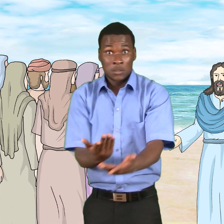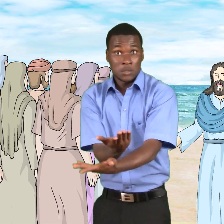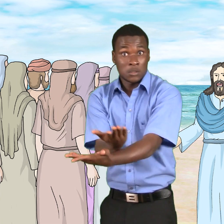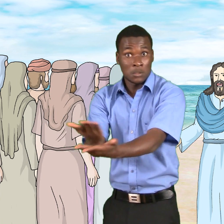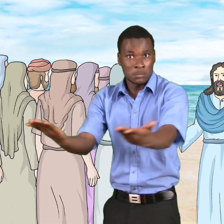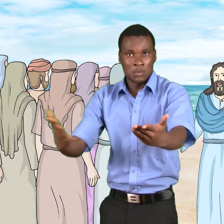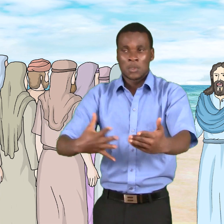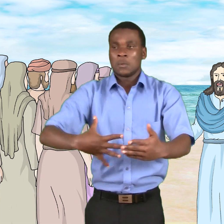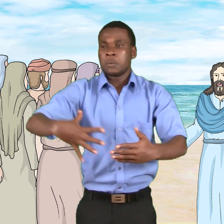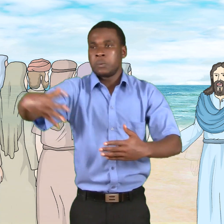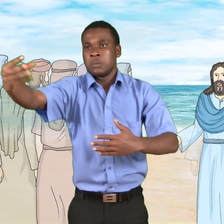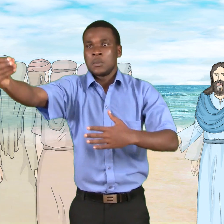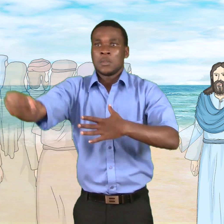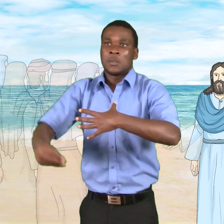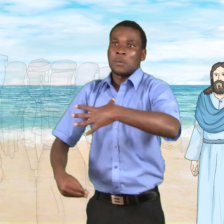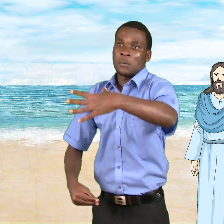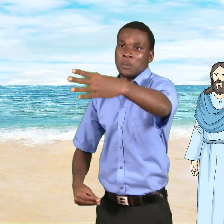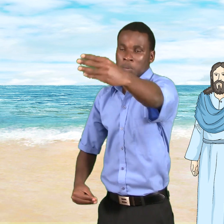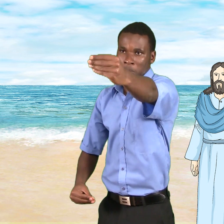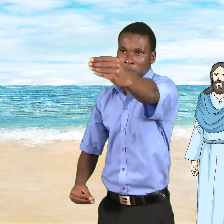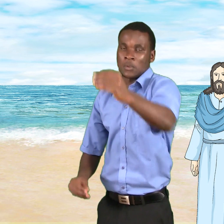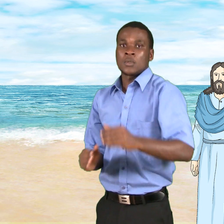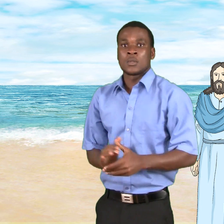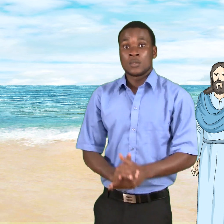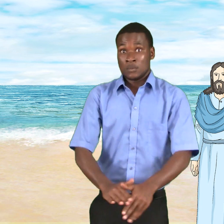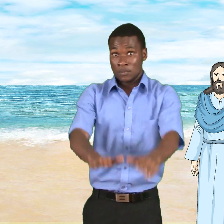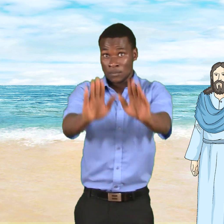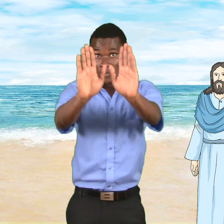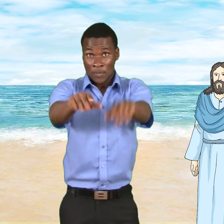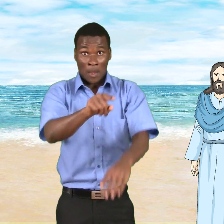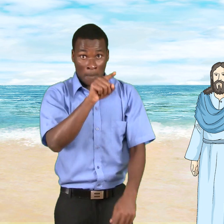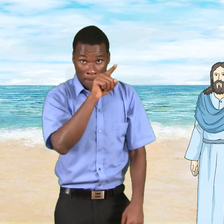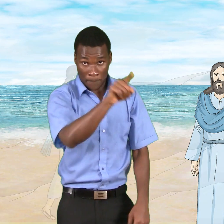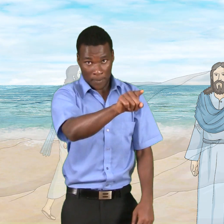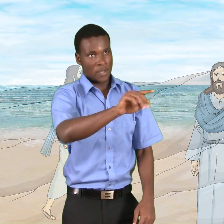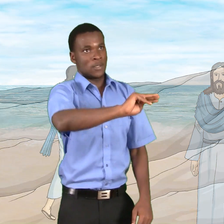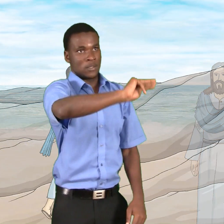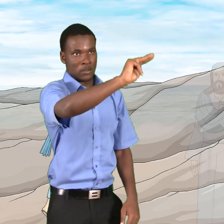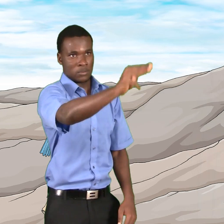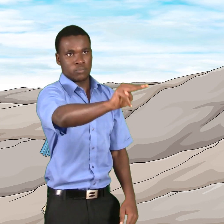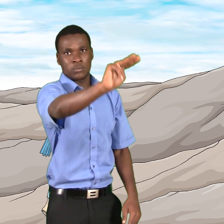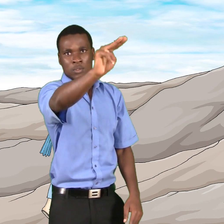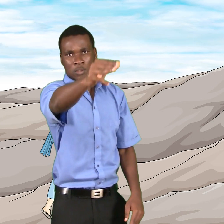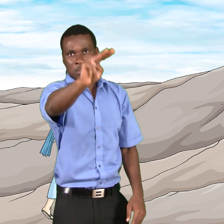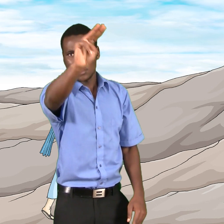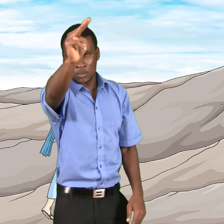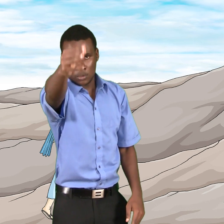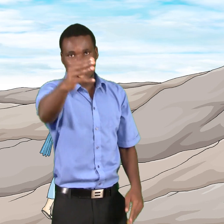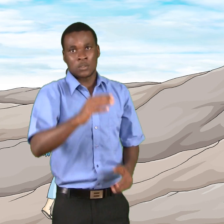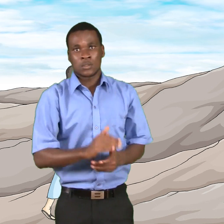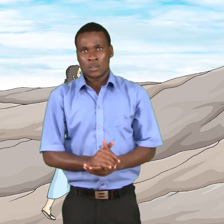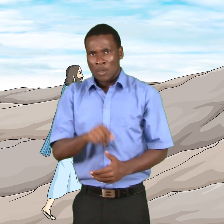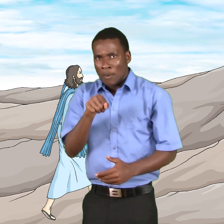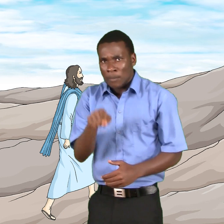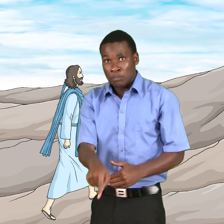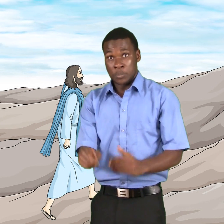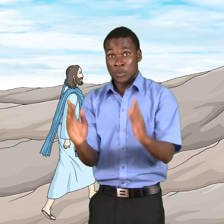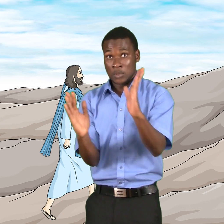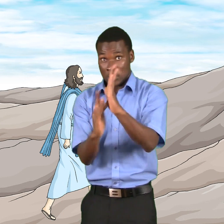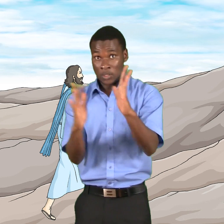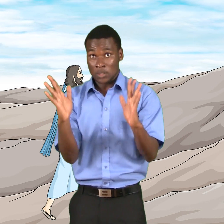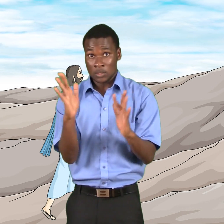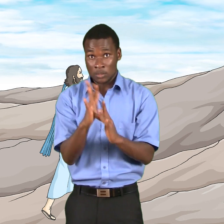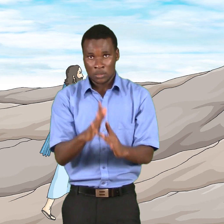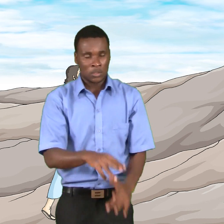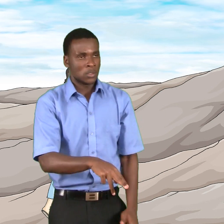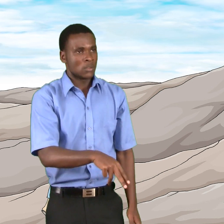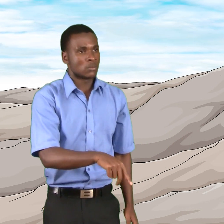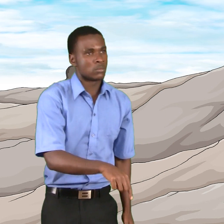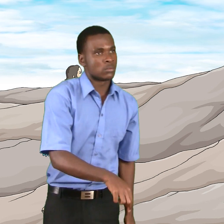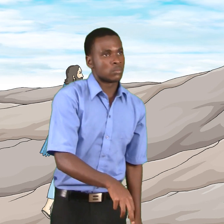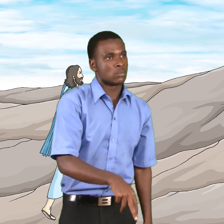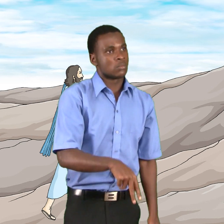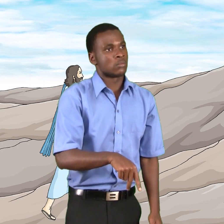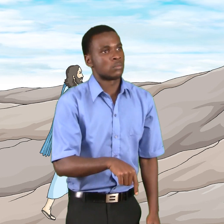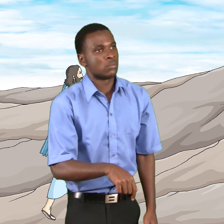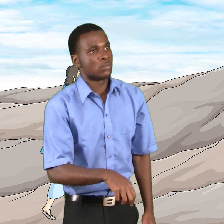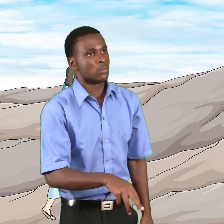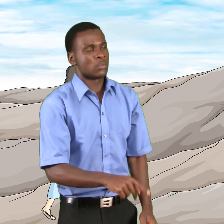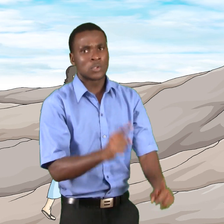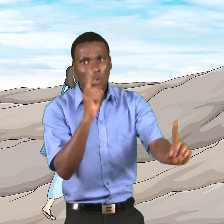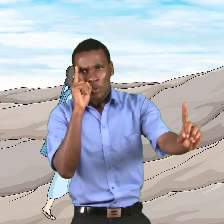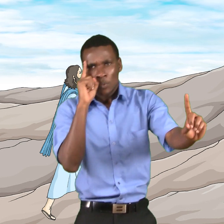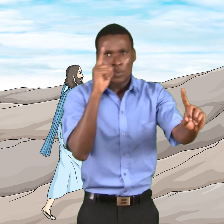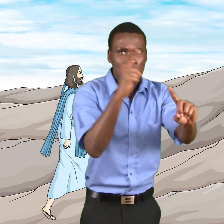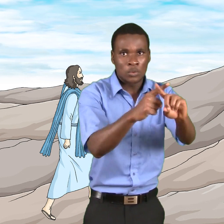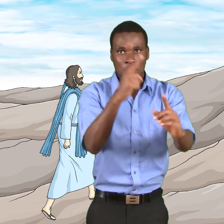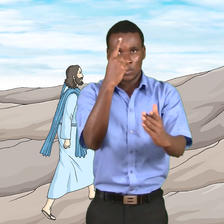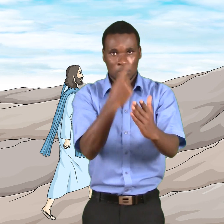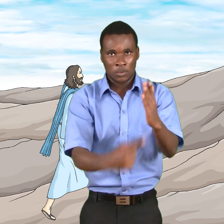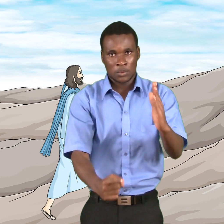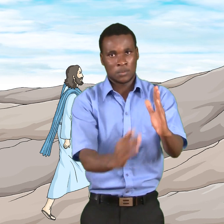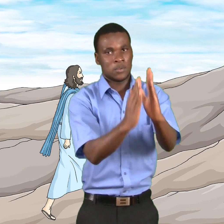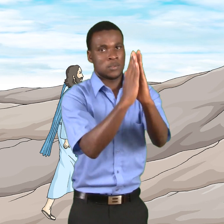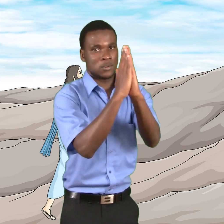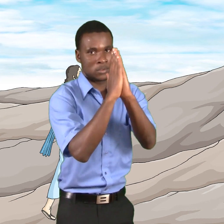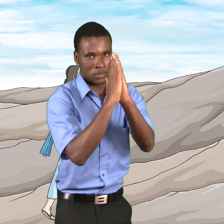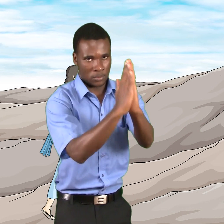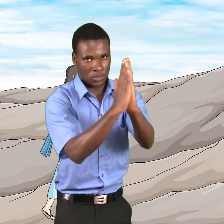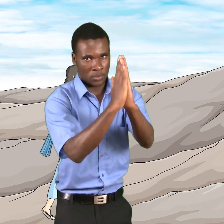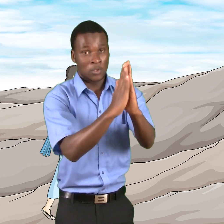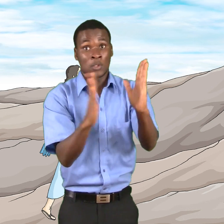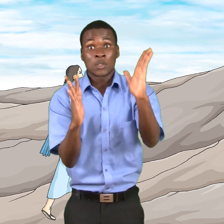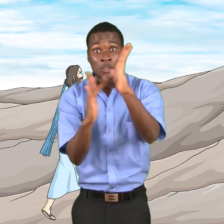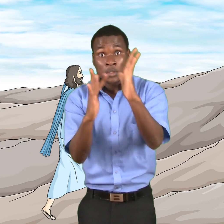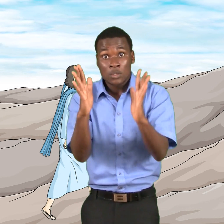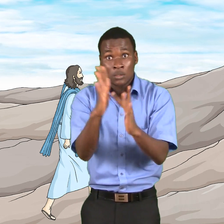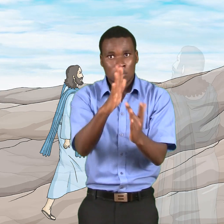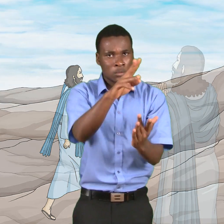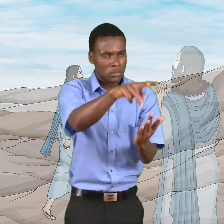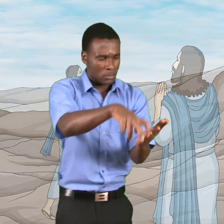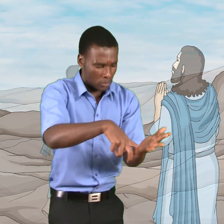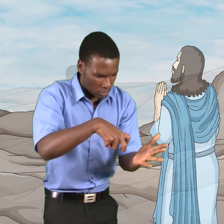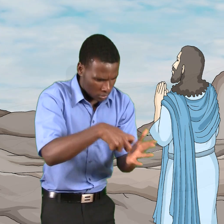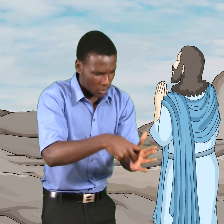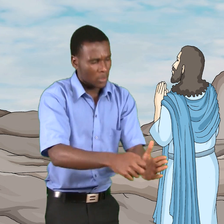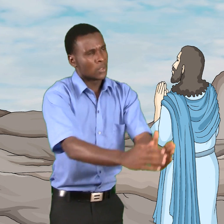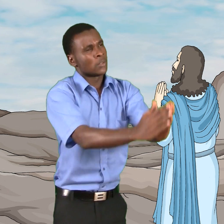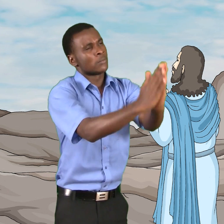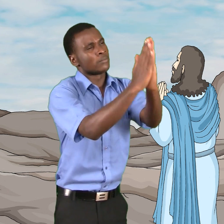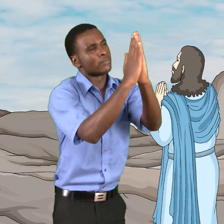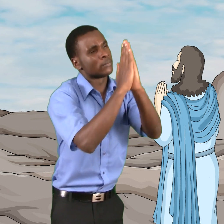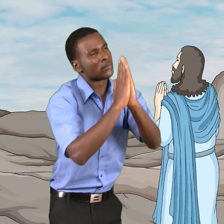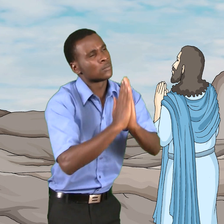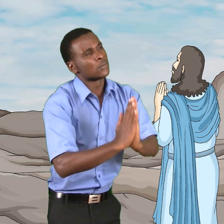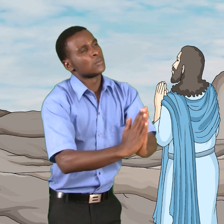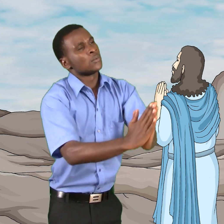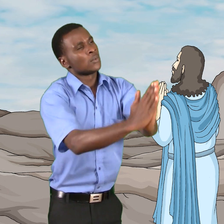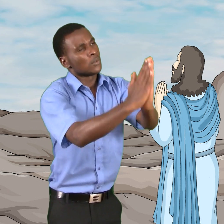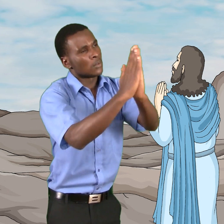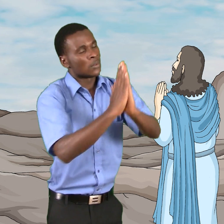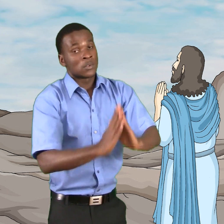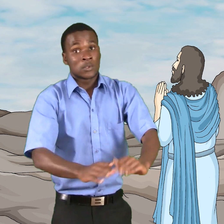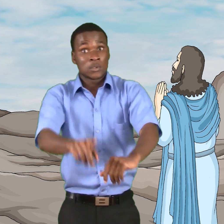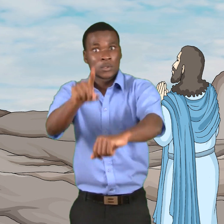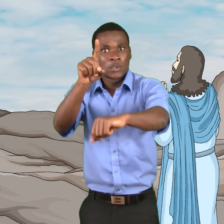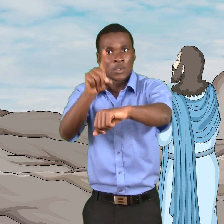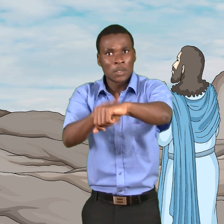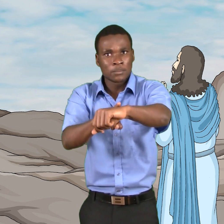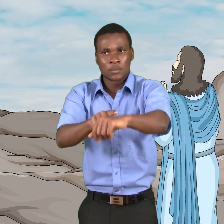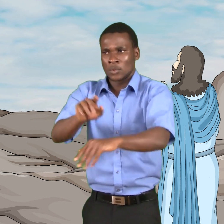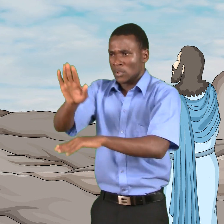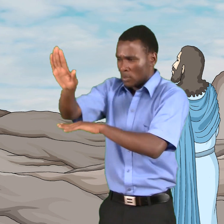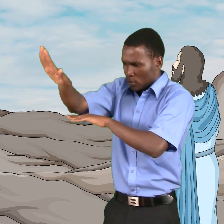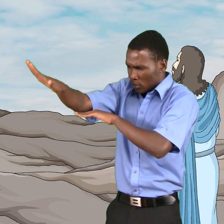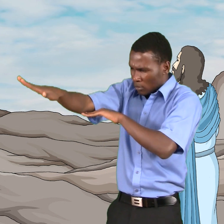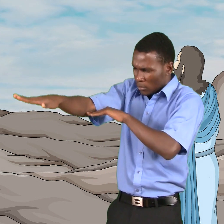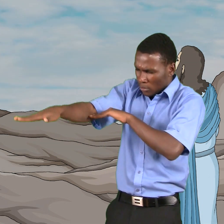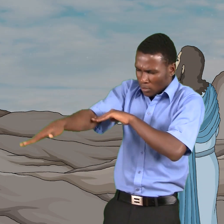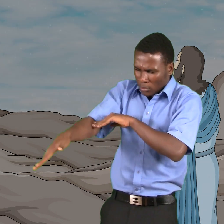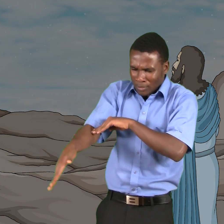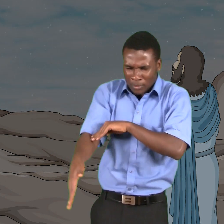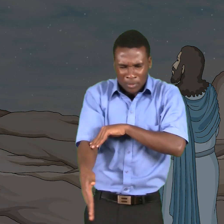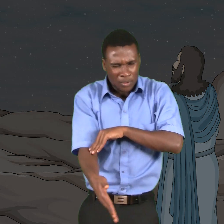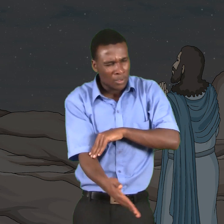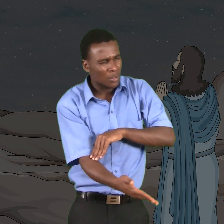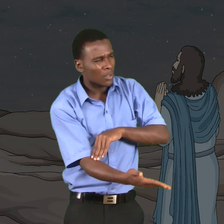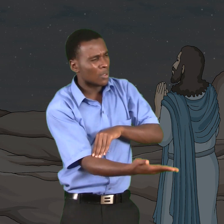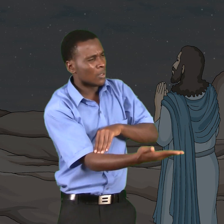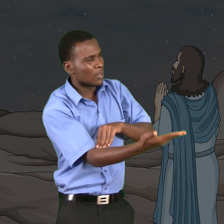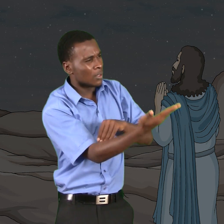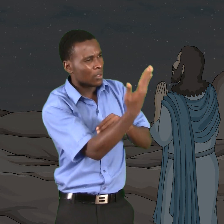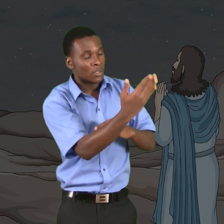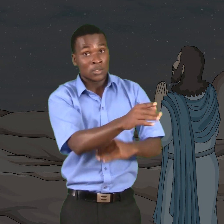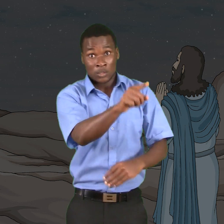After He had sent them away, He went up on the mountain by Himself to pray.